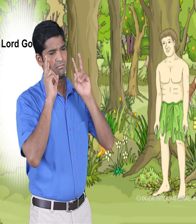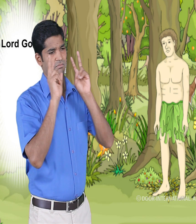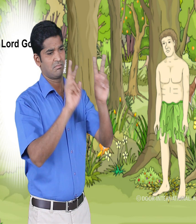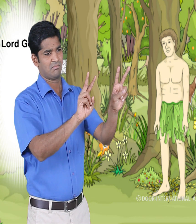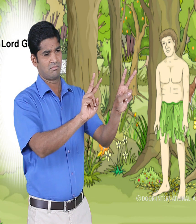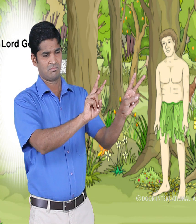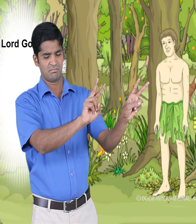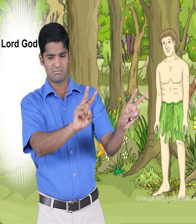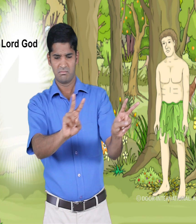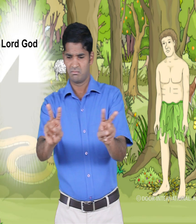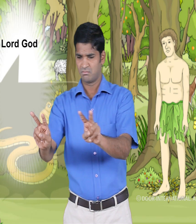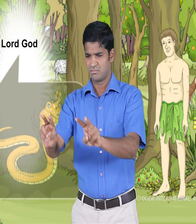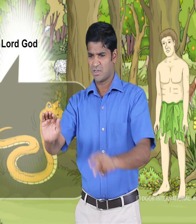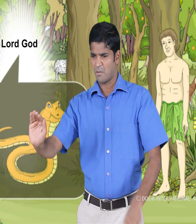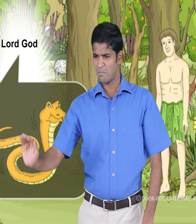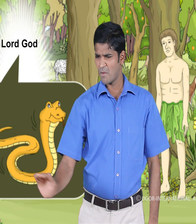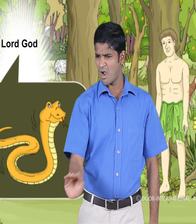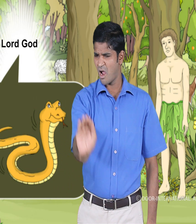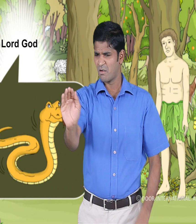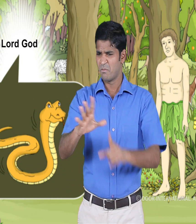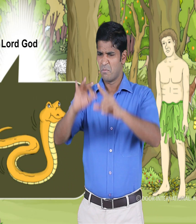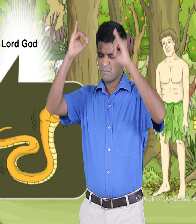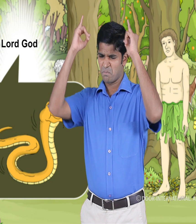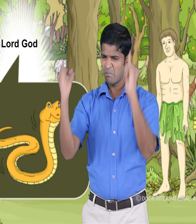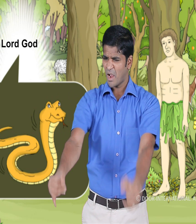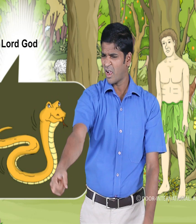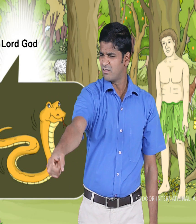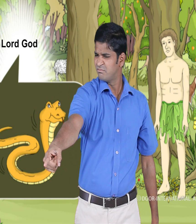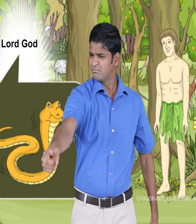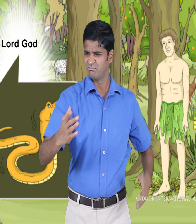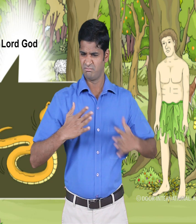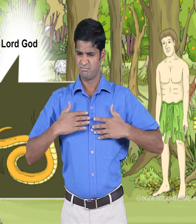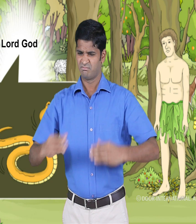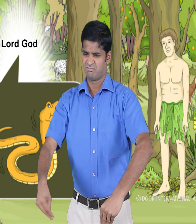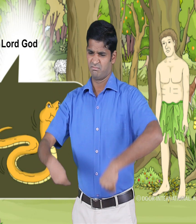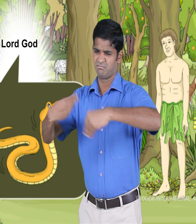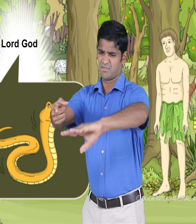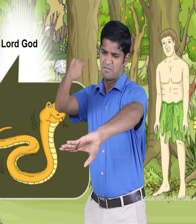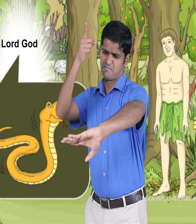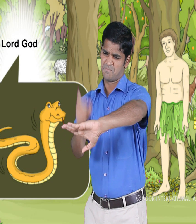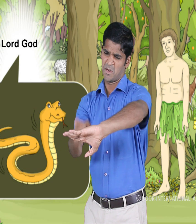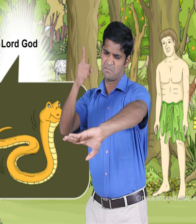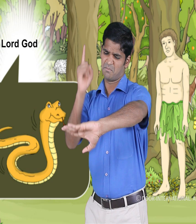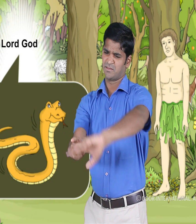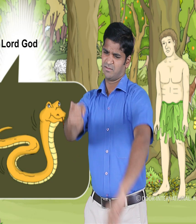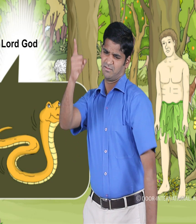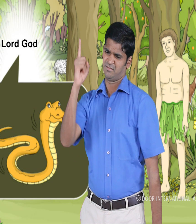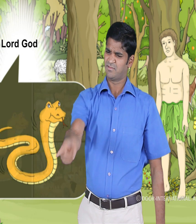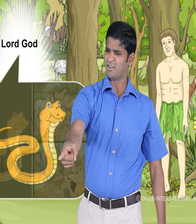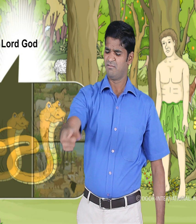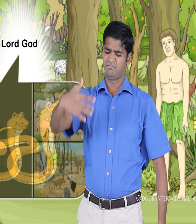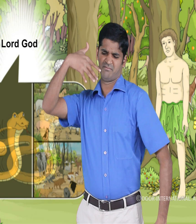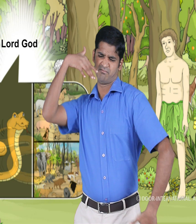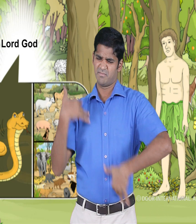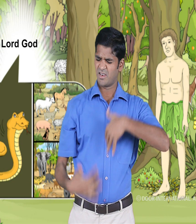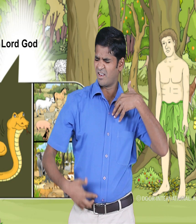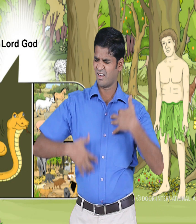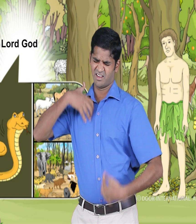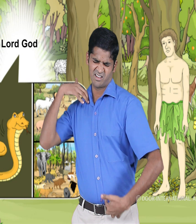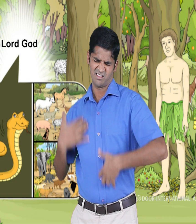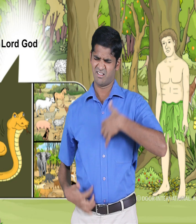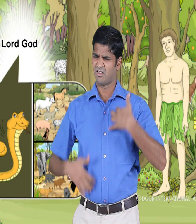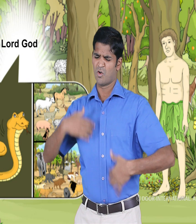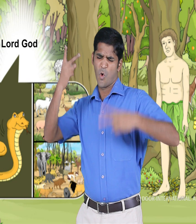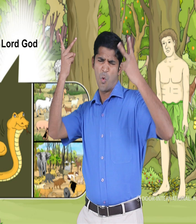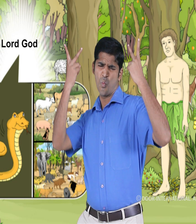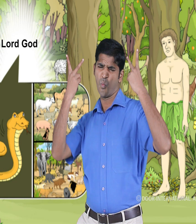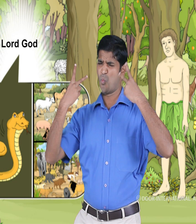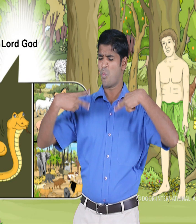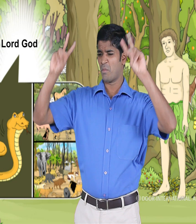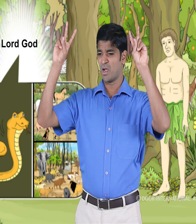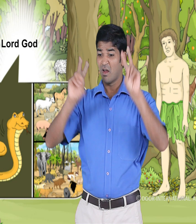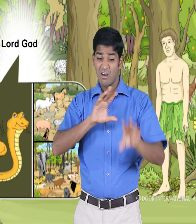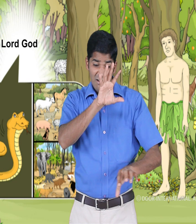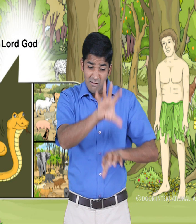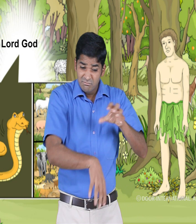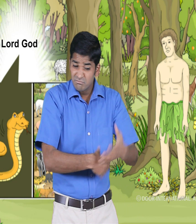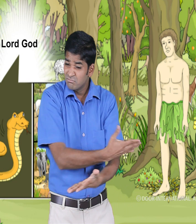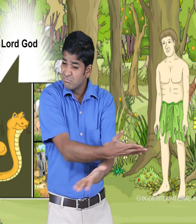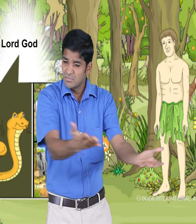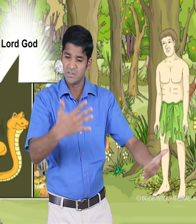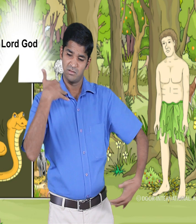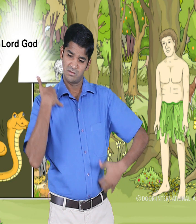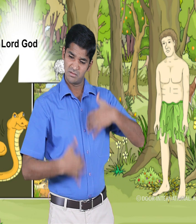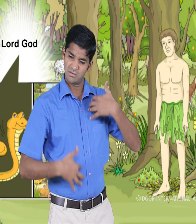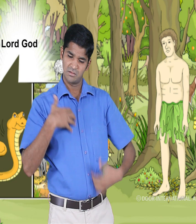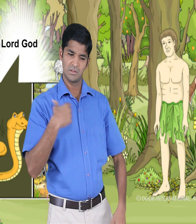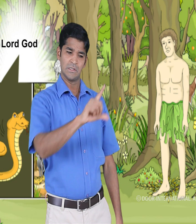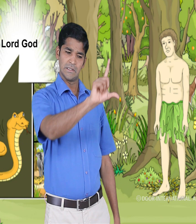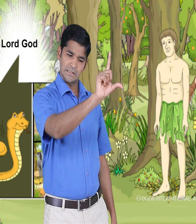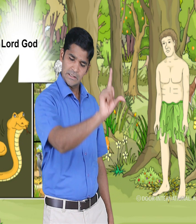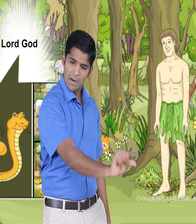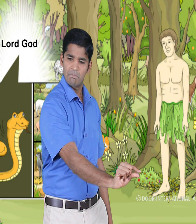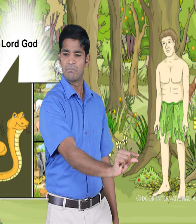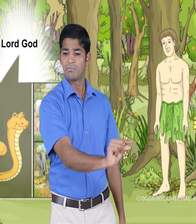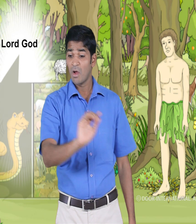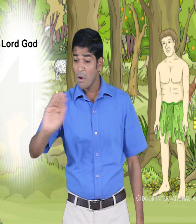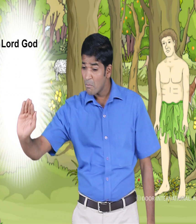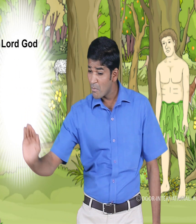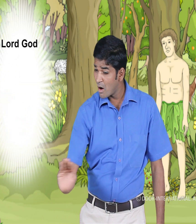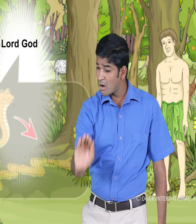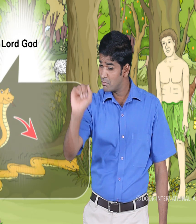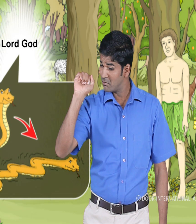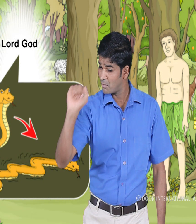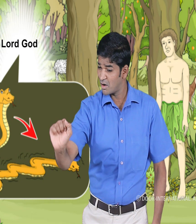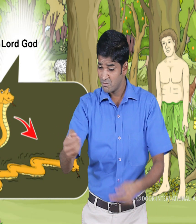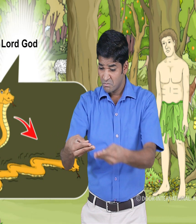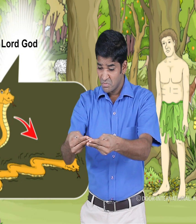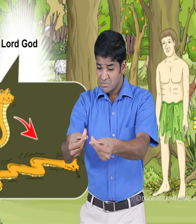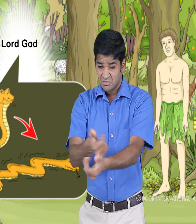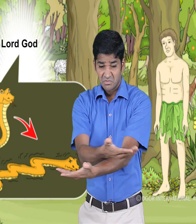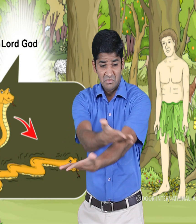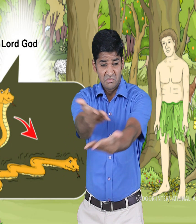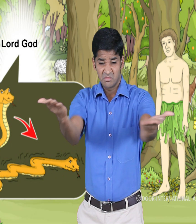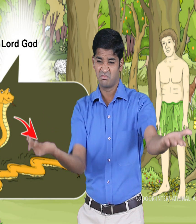So the LORD God said to the serpent: “Because you have done this, cursed are you above all livestock and every beast of the field!